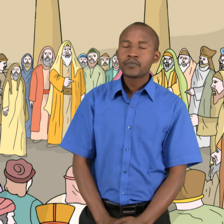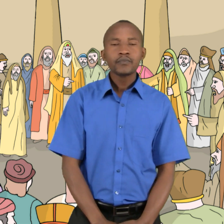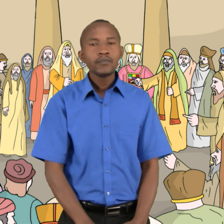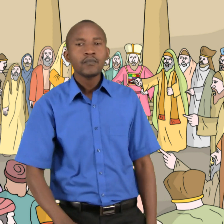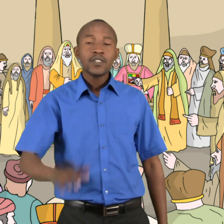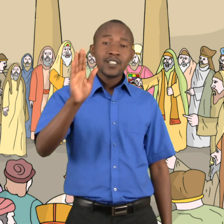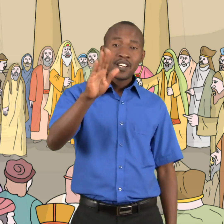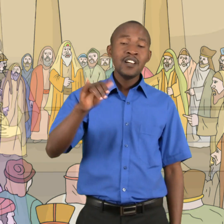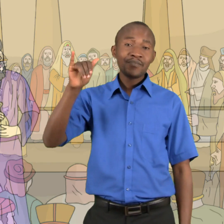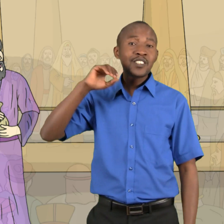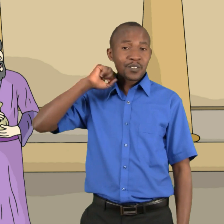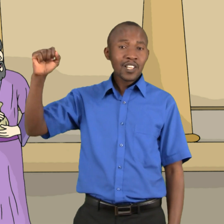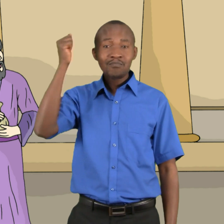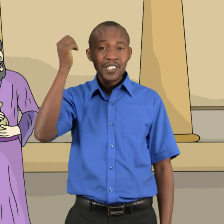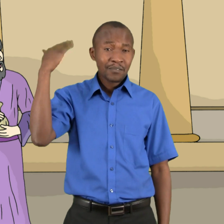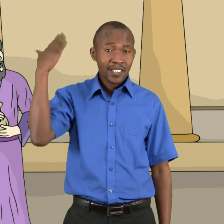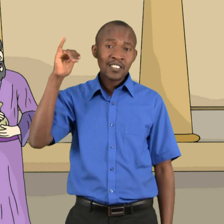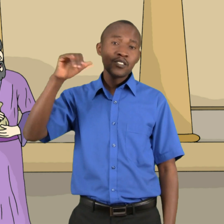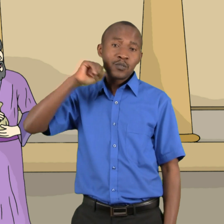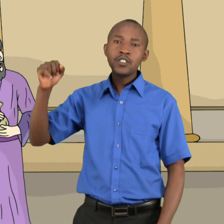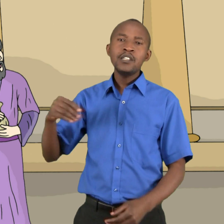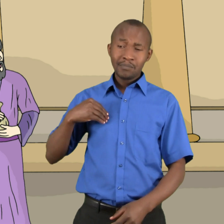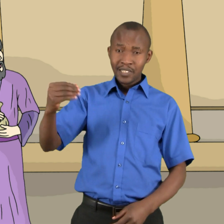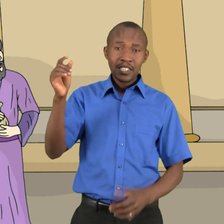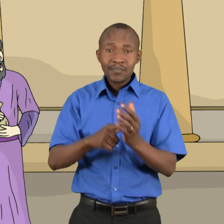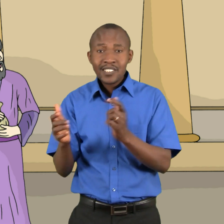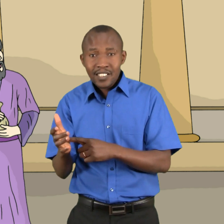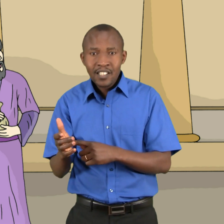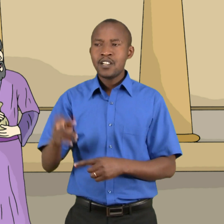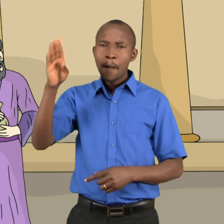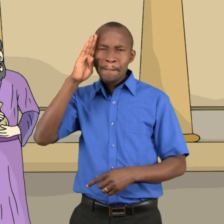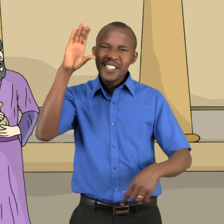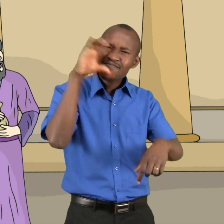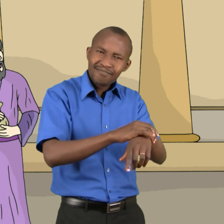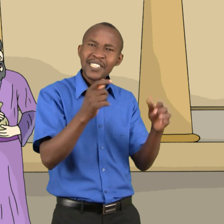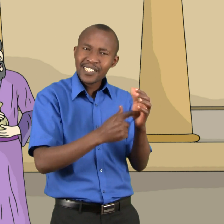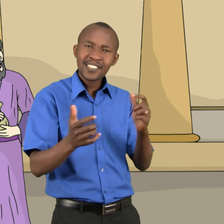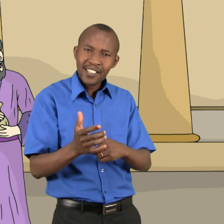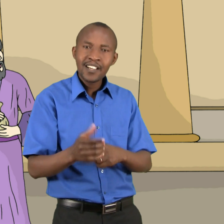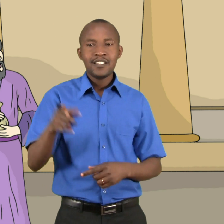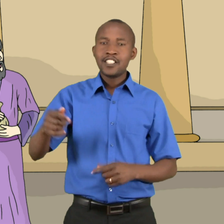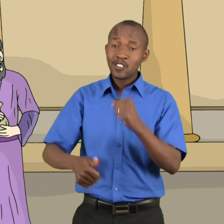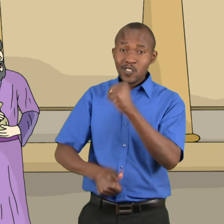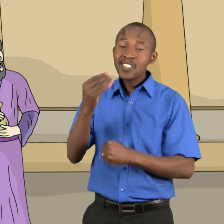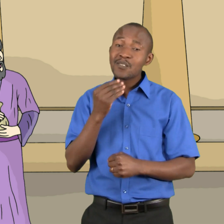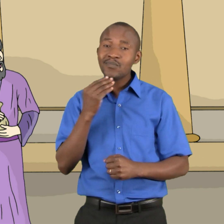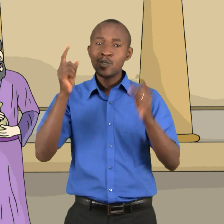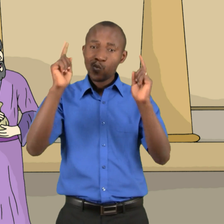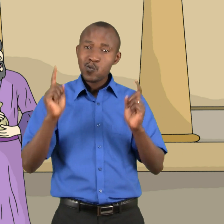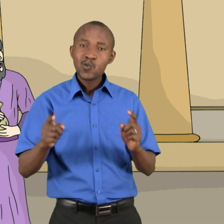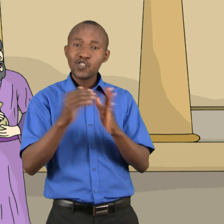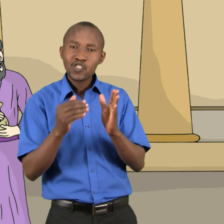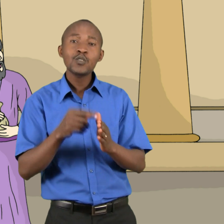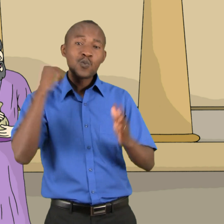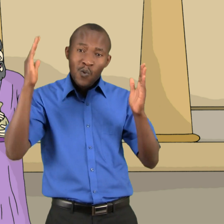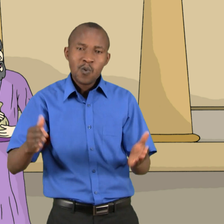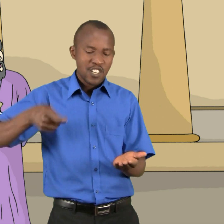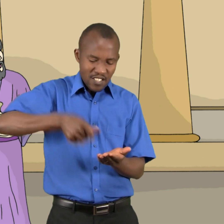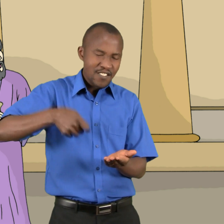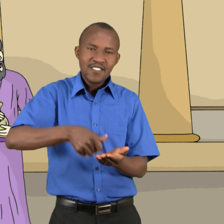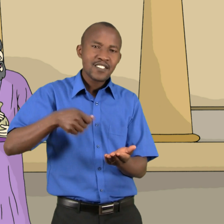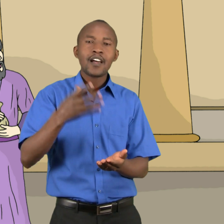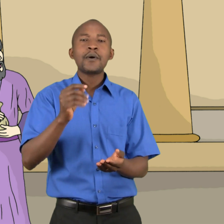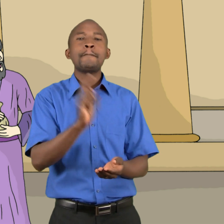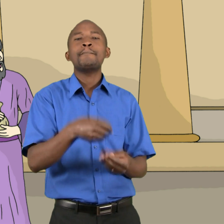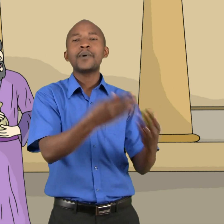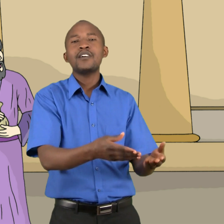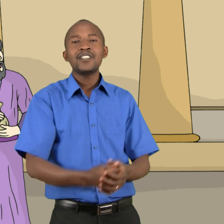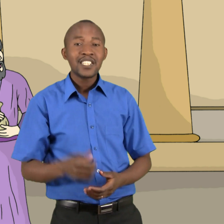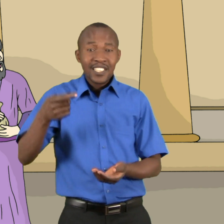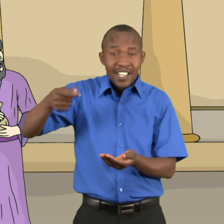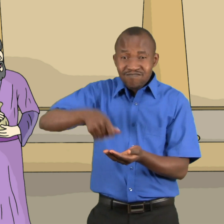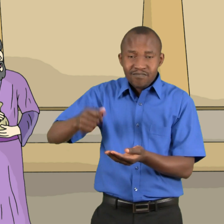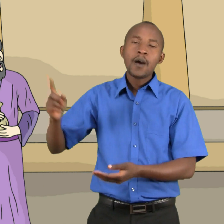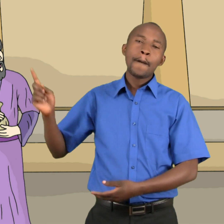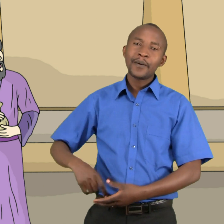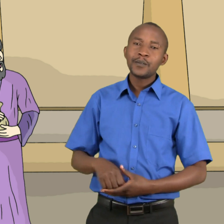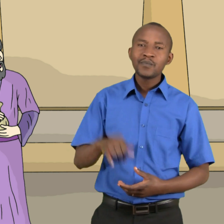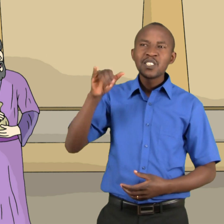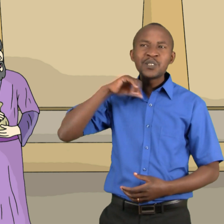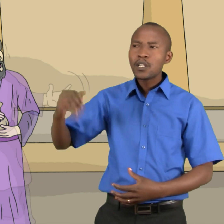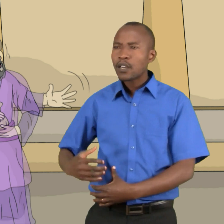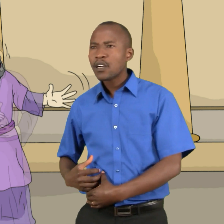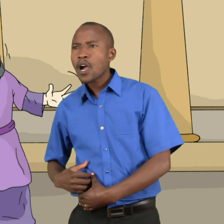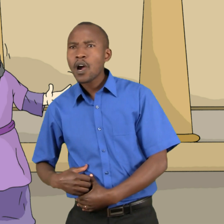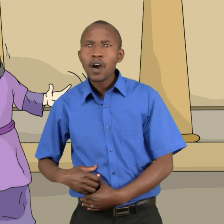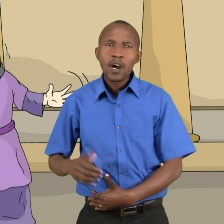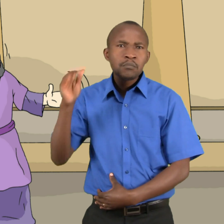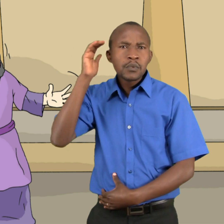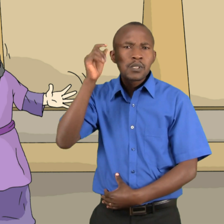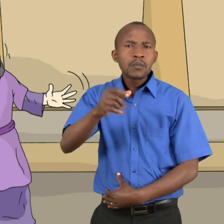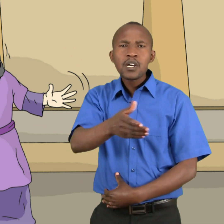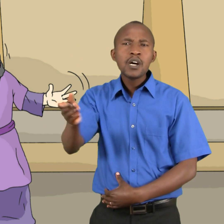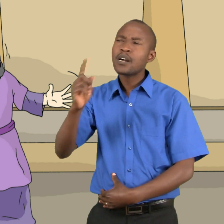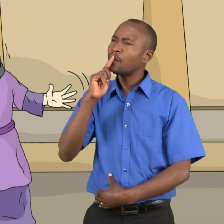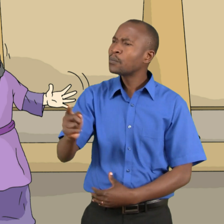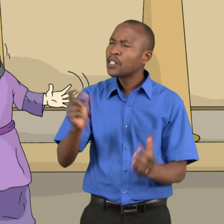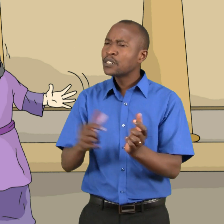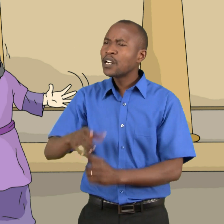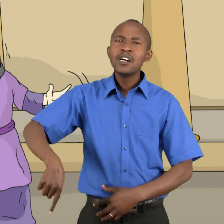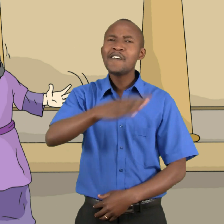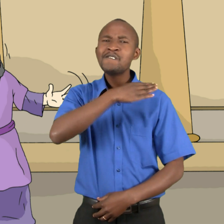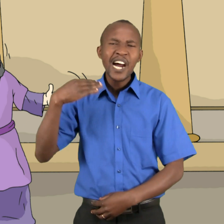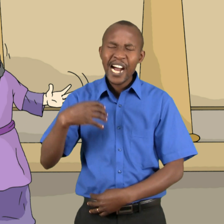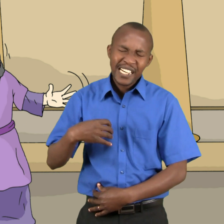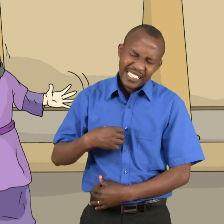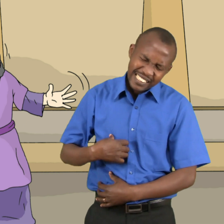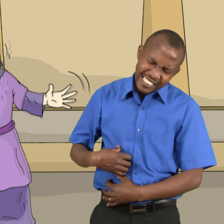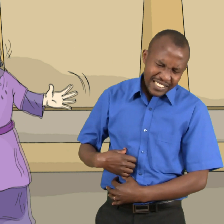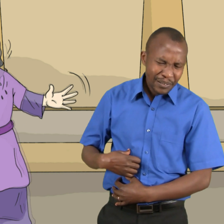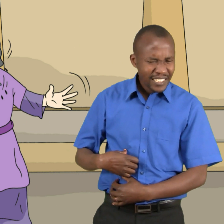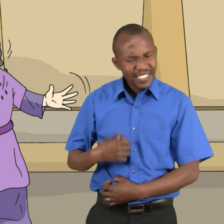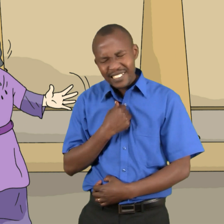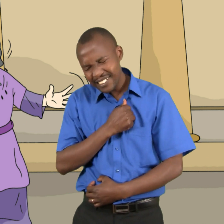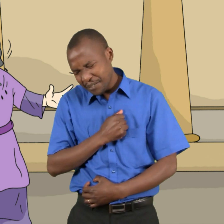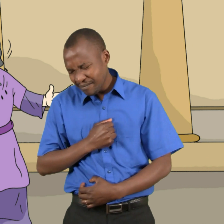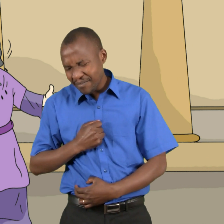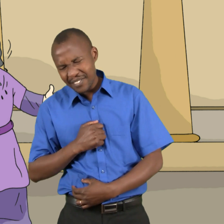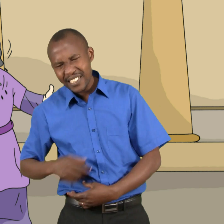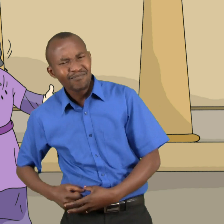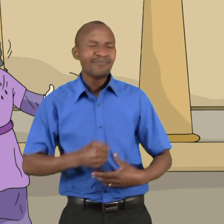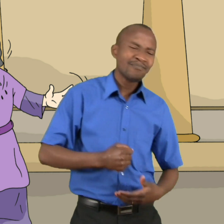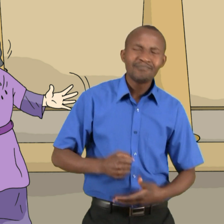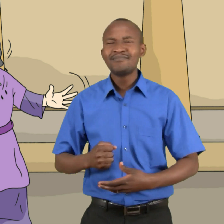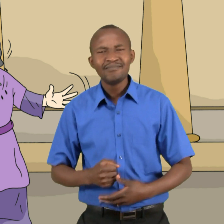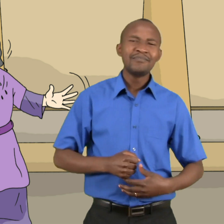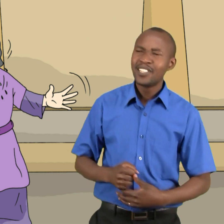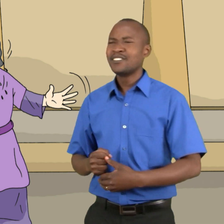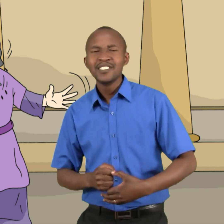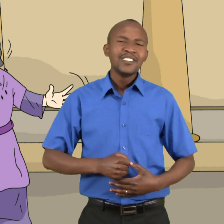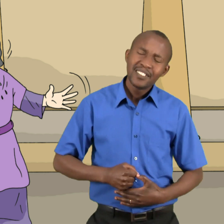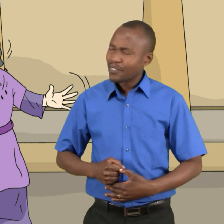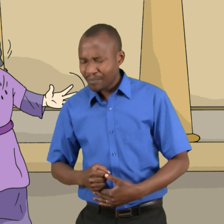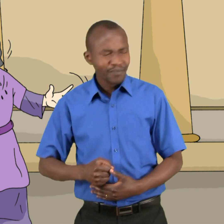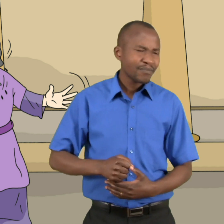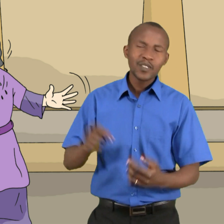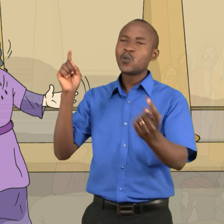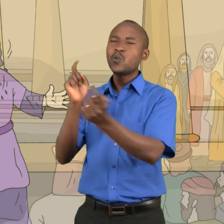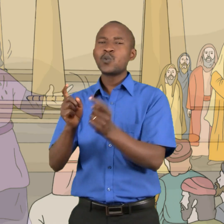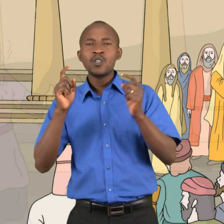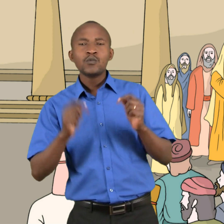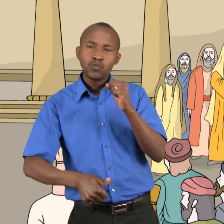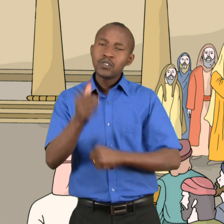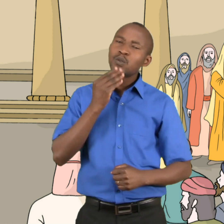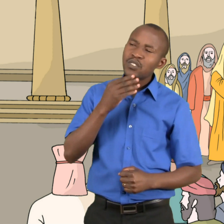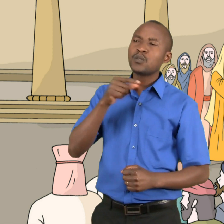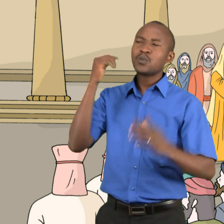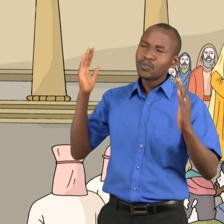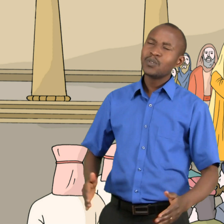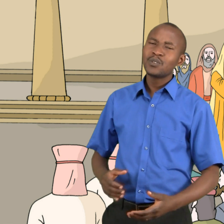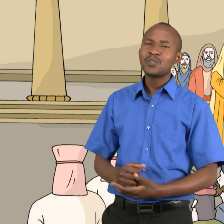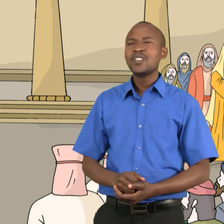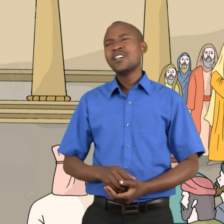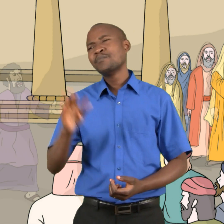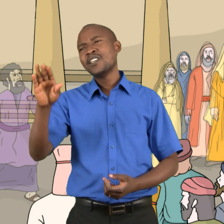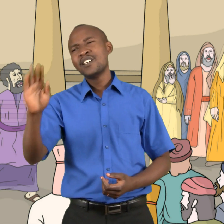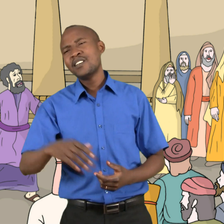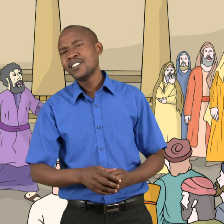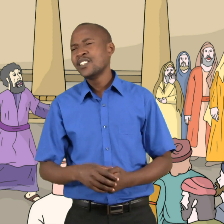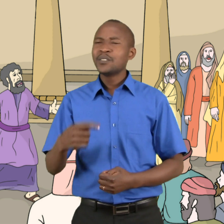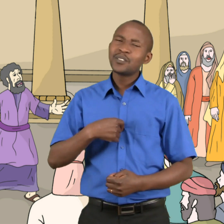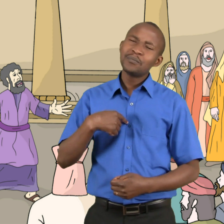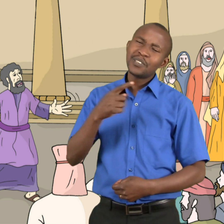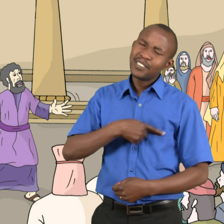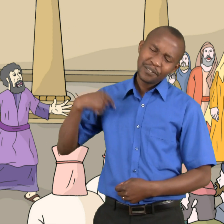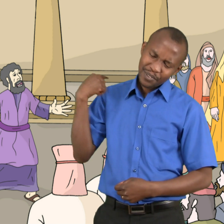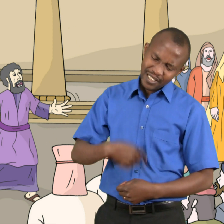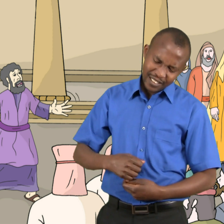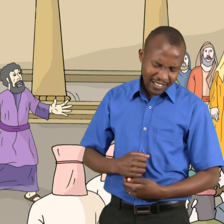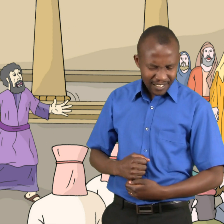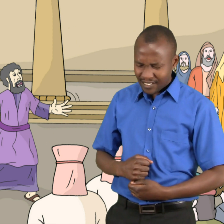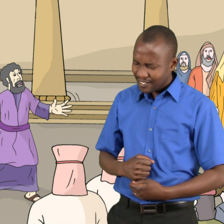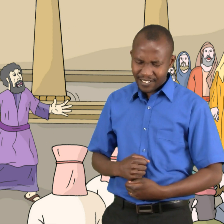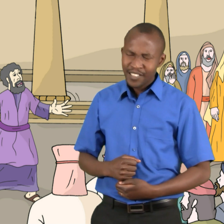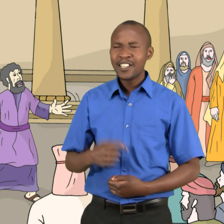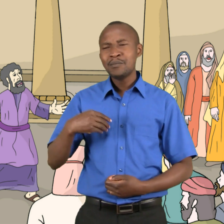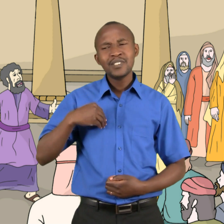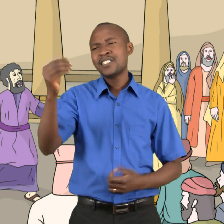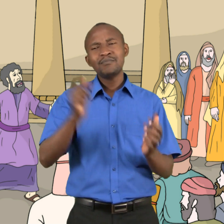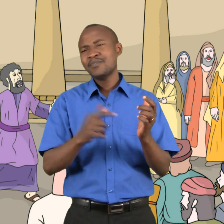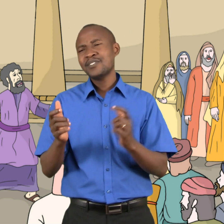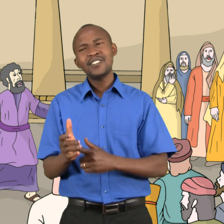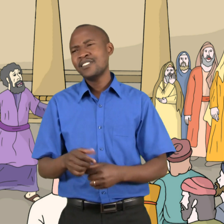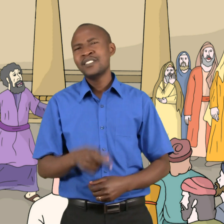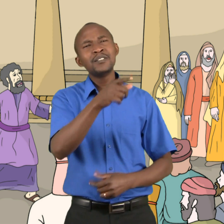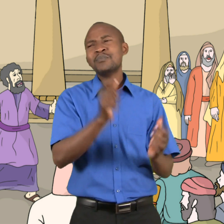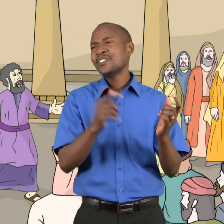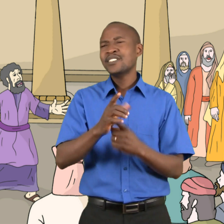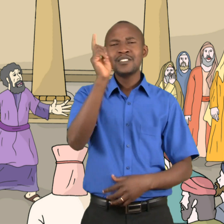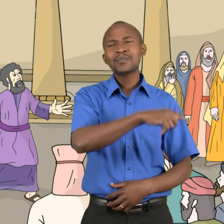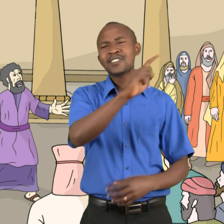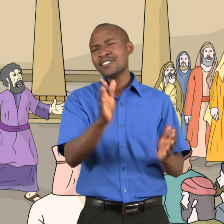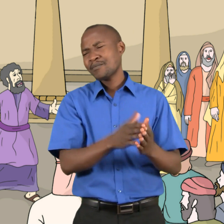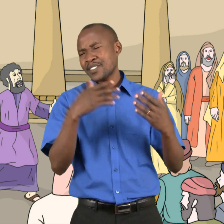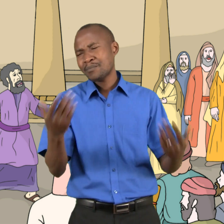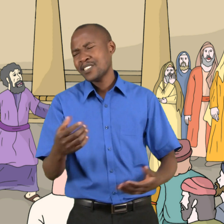When Judas, who had betrayed Him, saw that Jesus was condemned, he was filled with remorse and returned the thirty pieces of silver to the chief priests and elders.